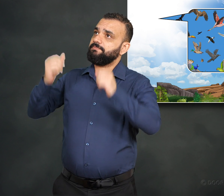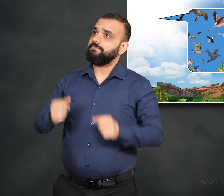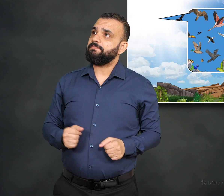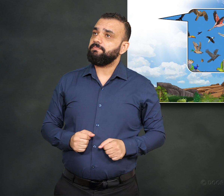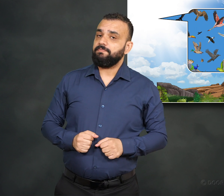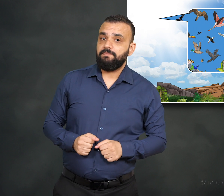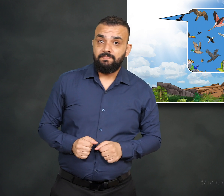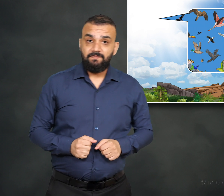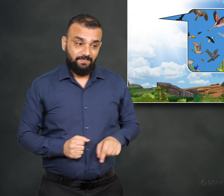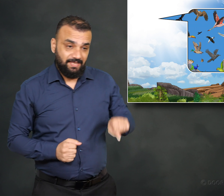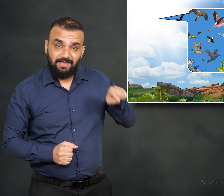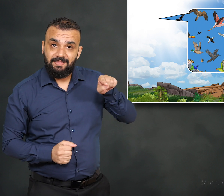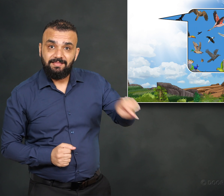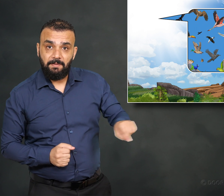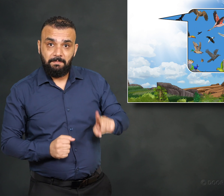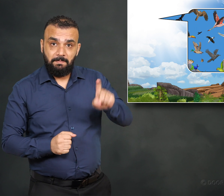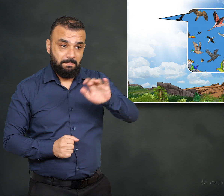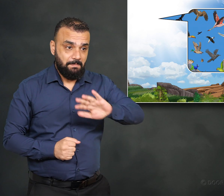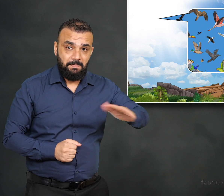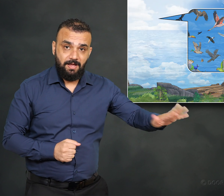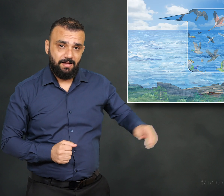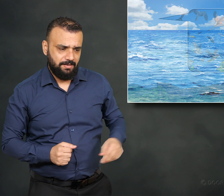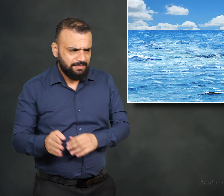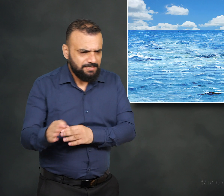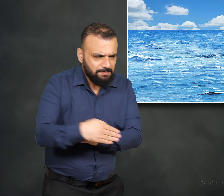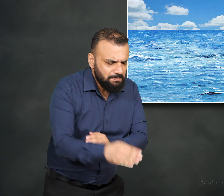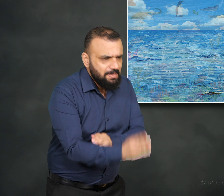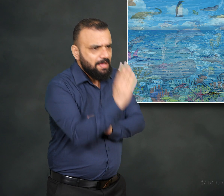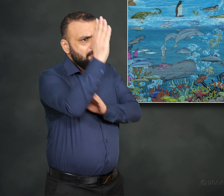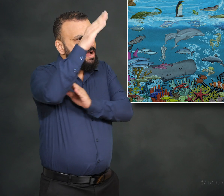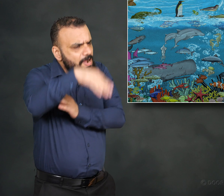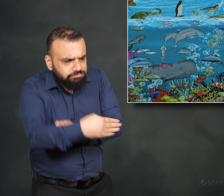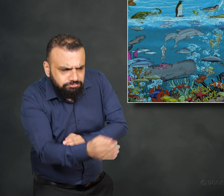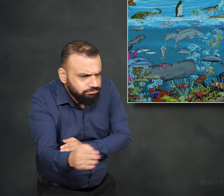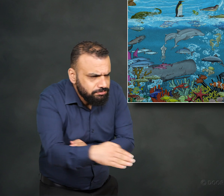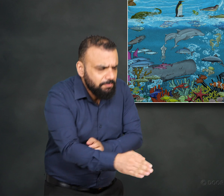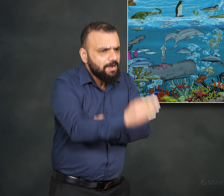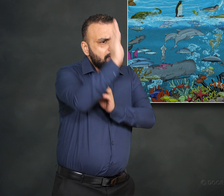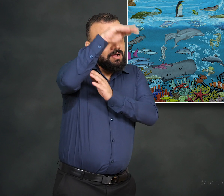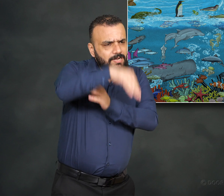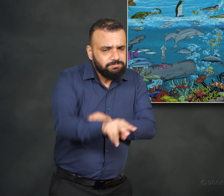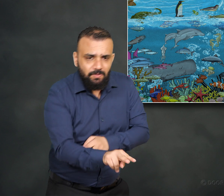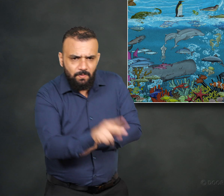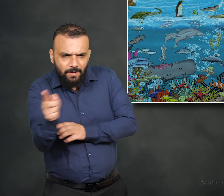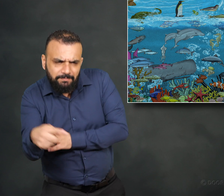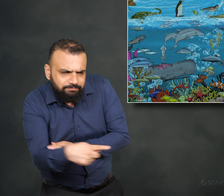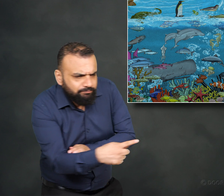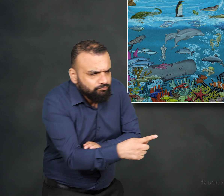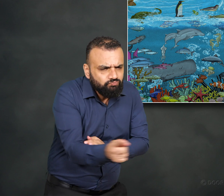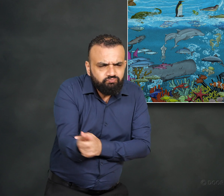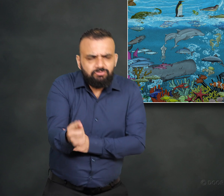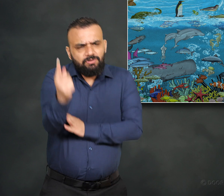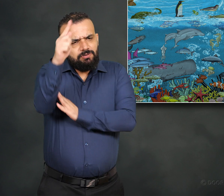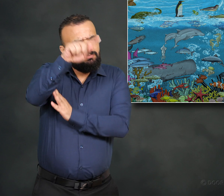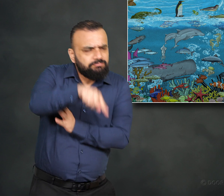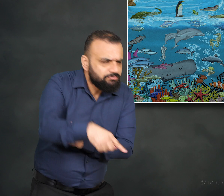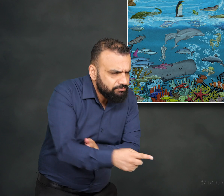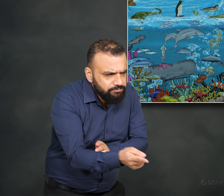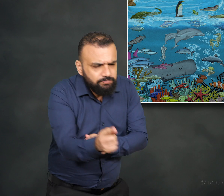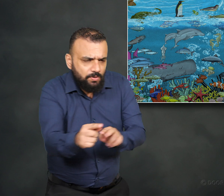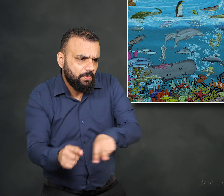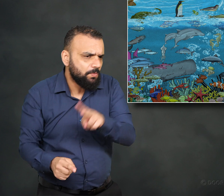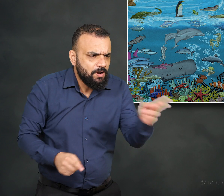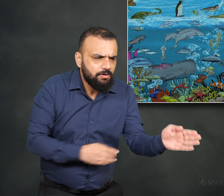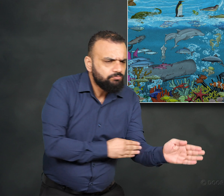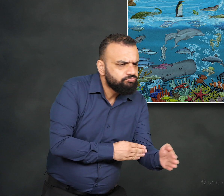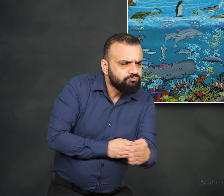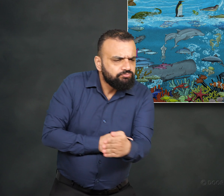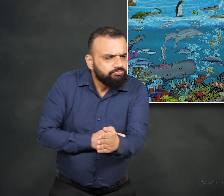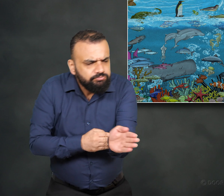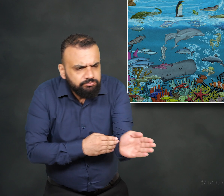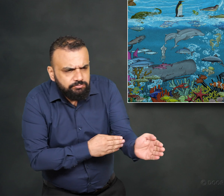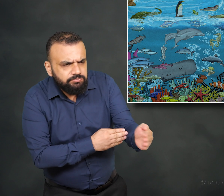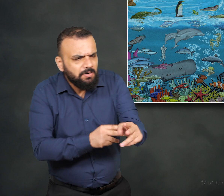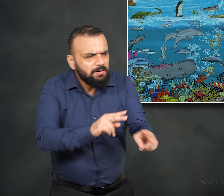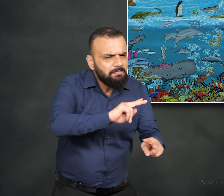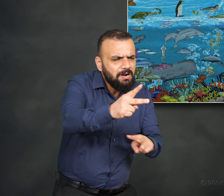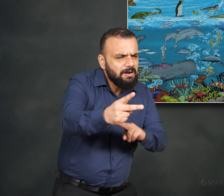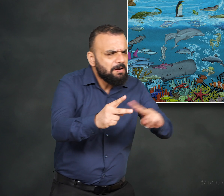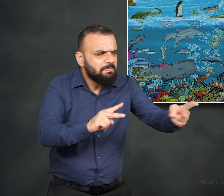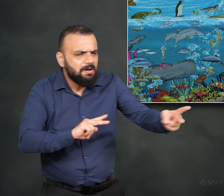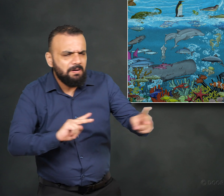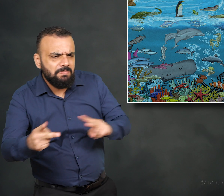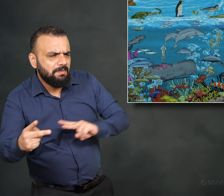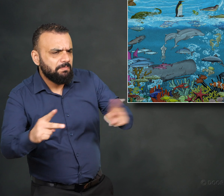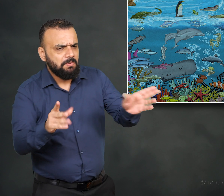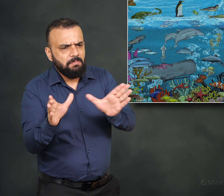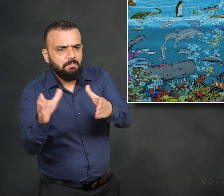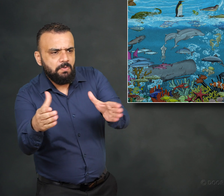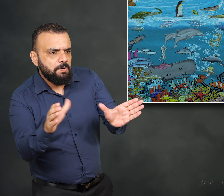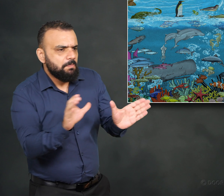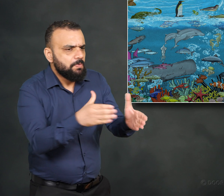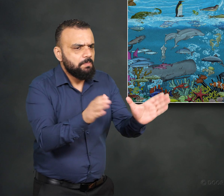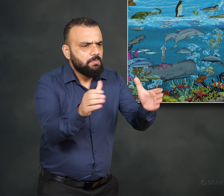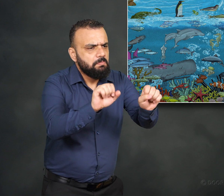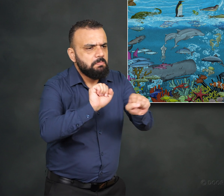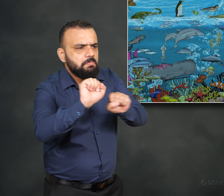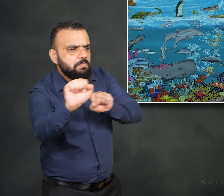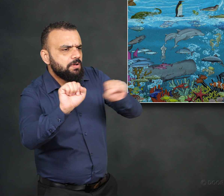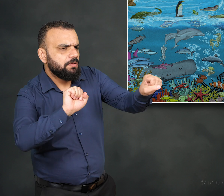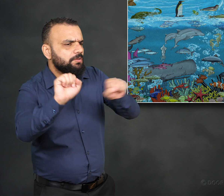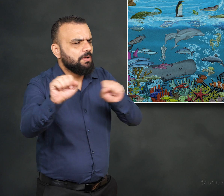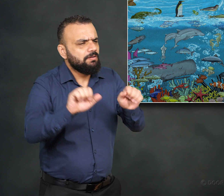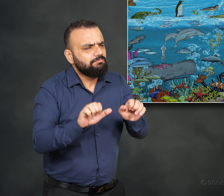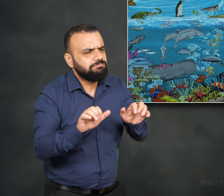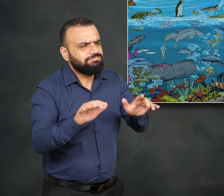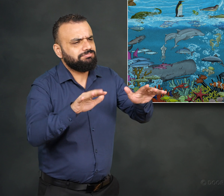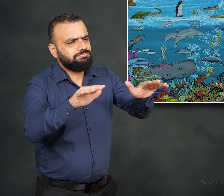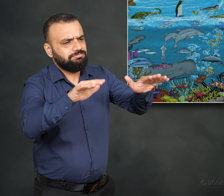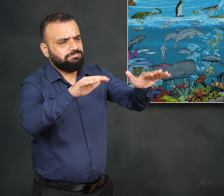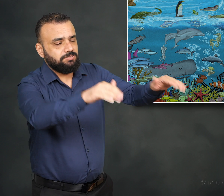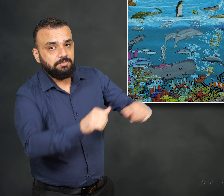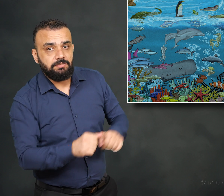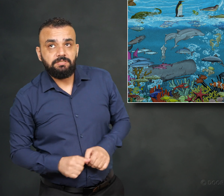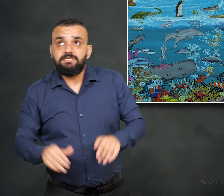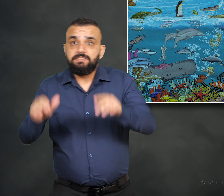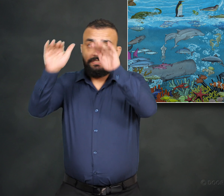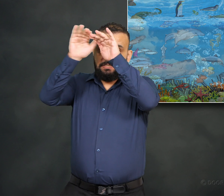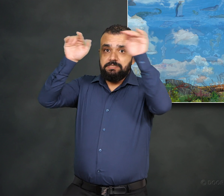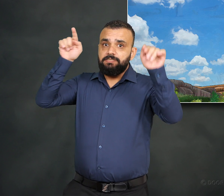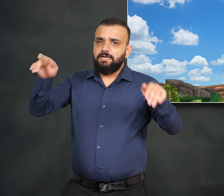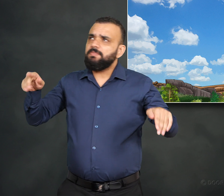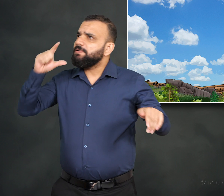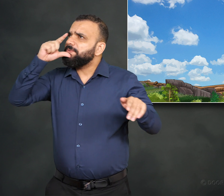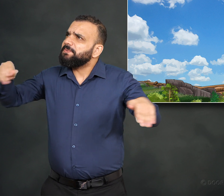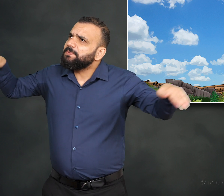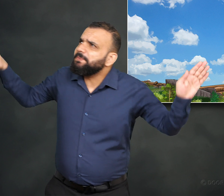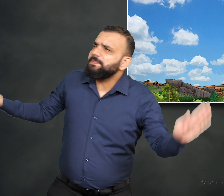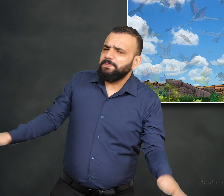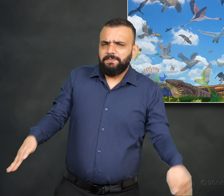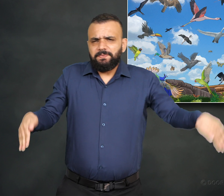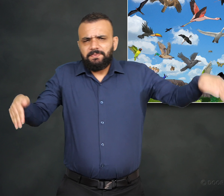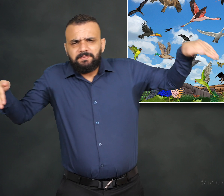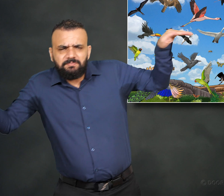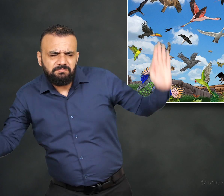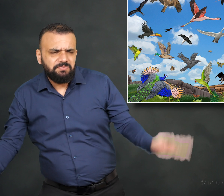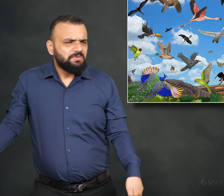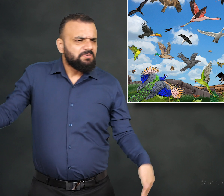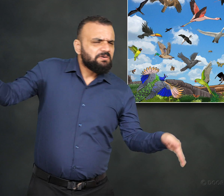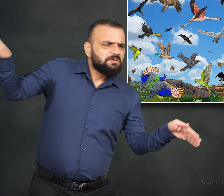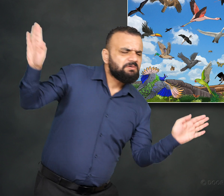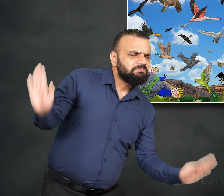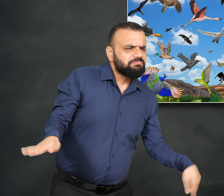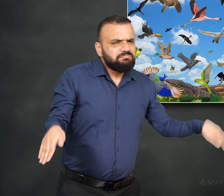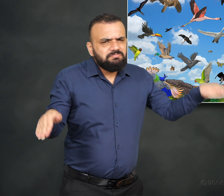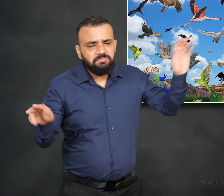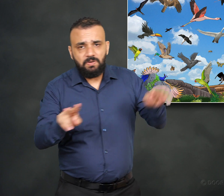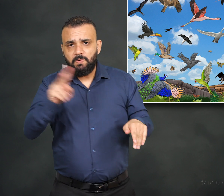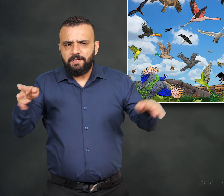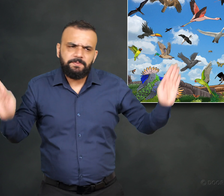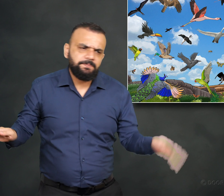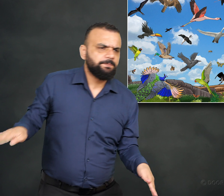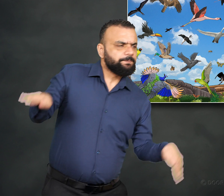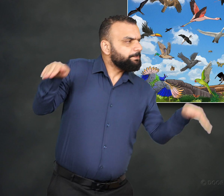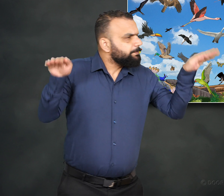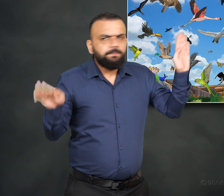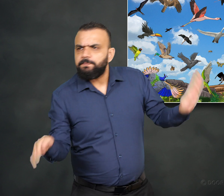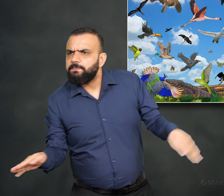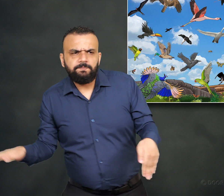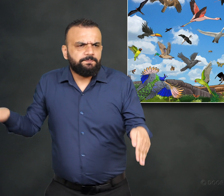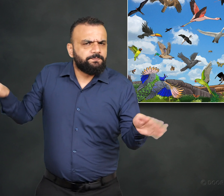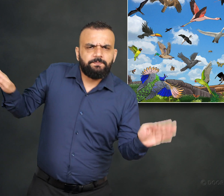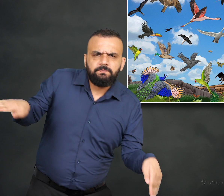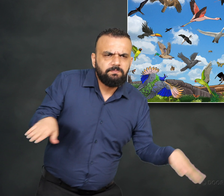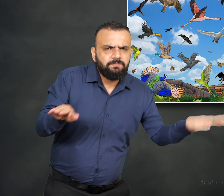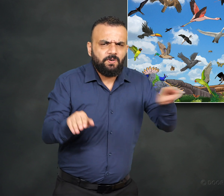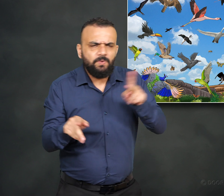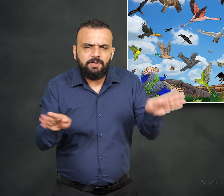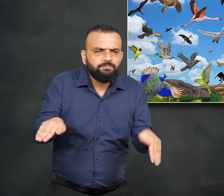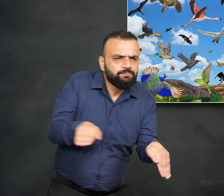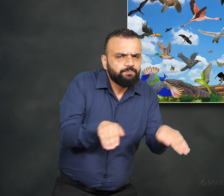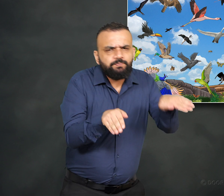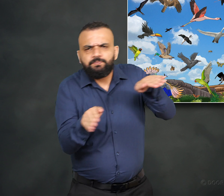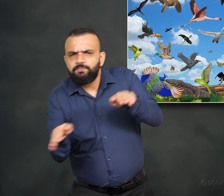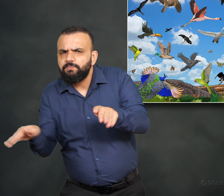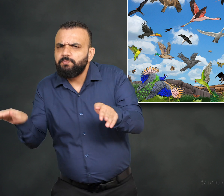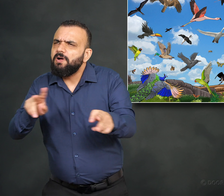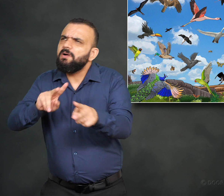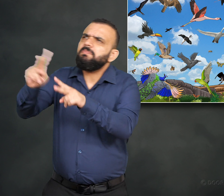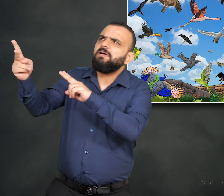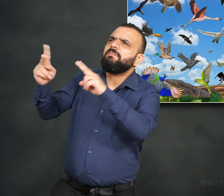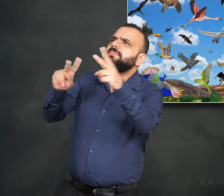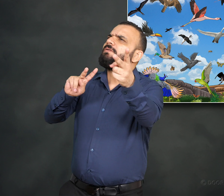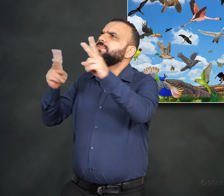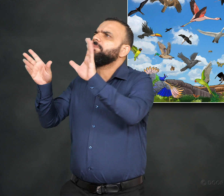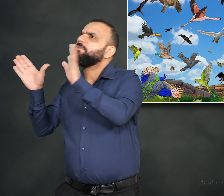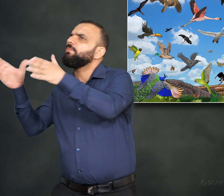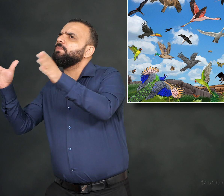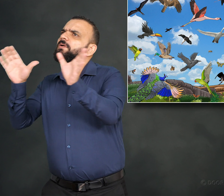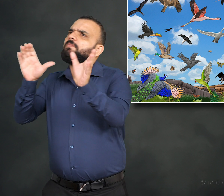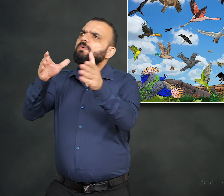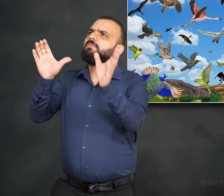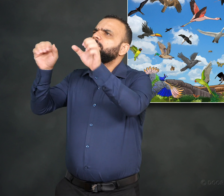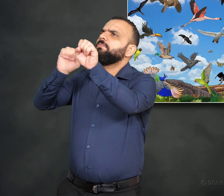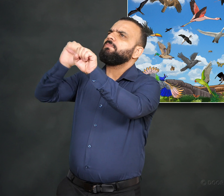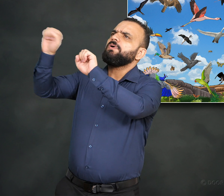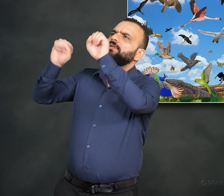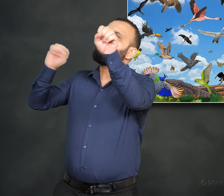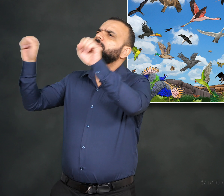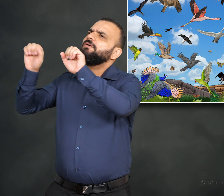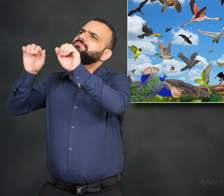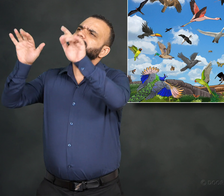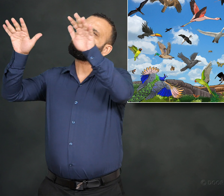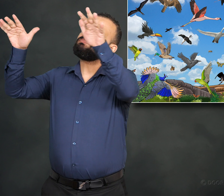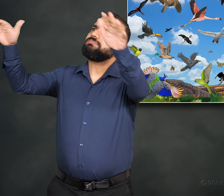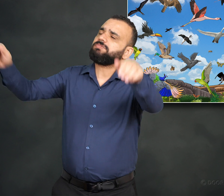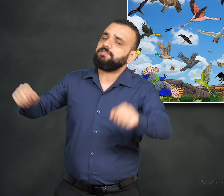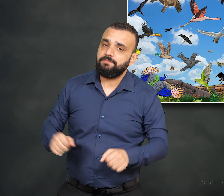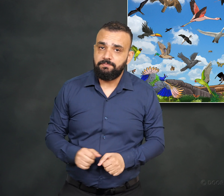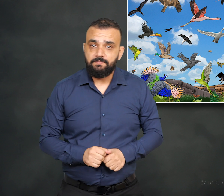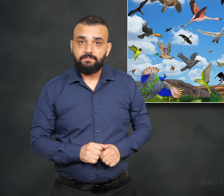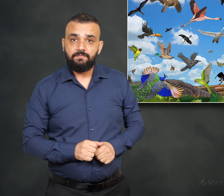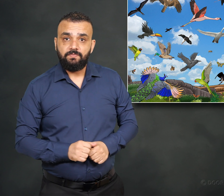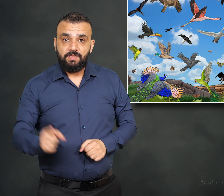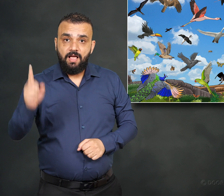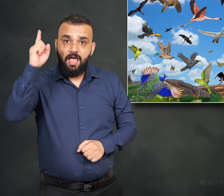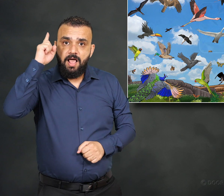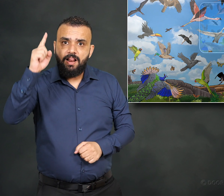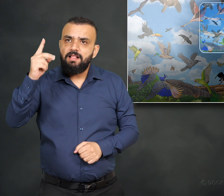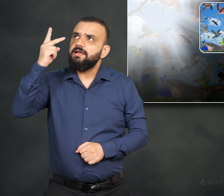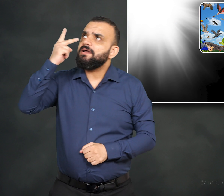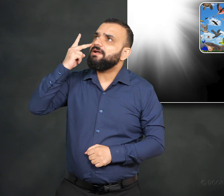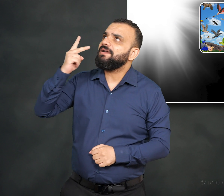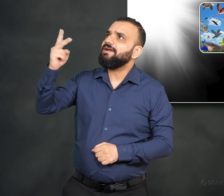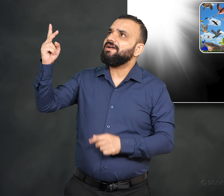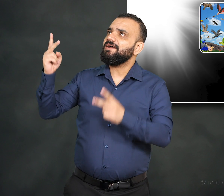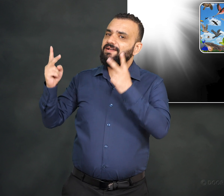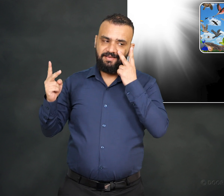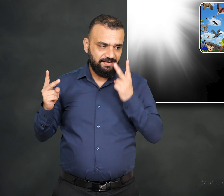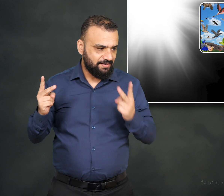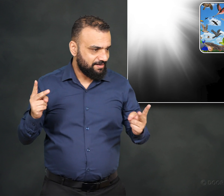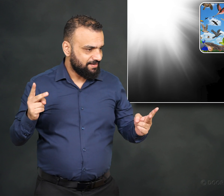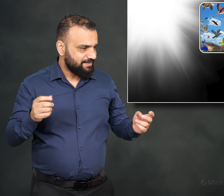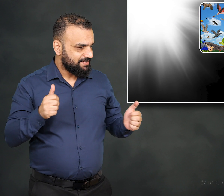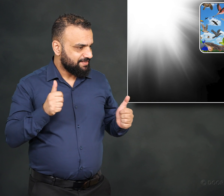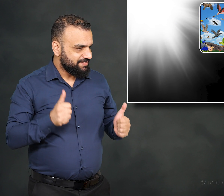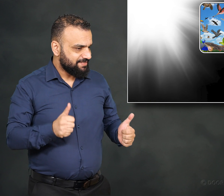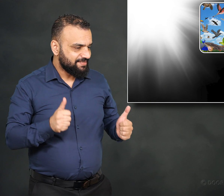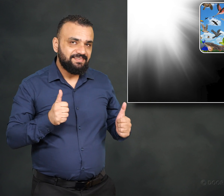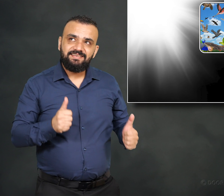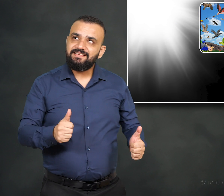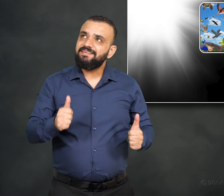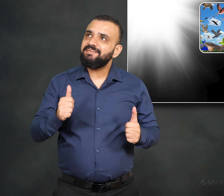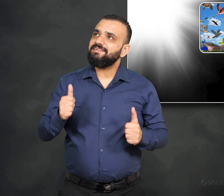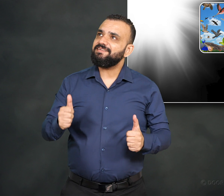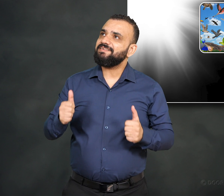So God created the great sea creatures and every living thing that moves, with which the waters teemed according to their kinds, and every bird of flight after its kind.